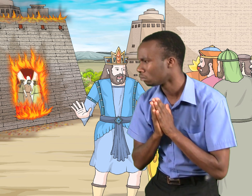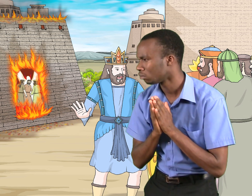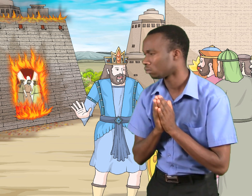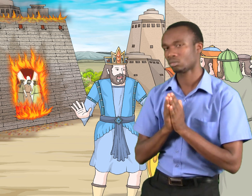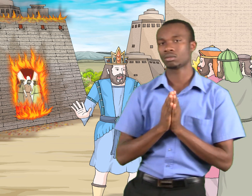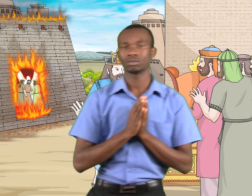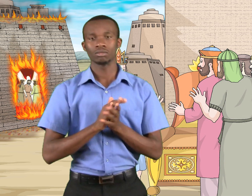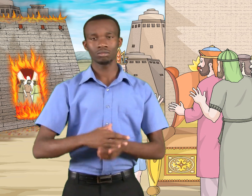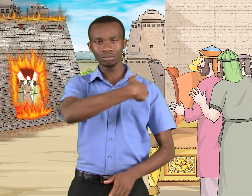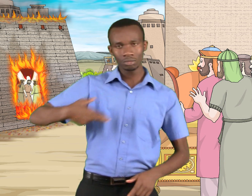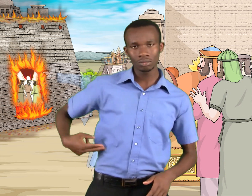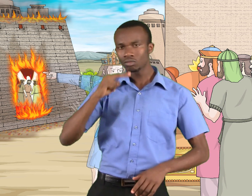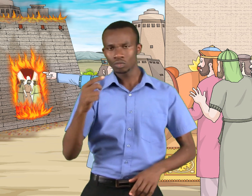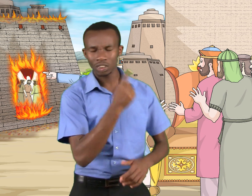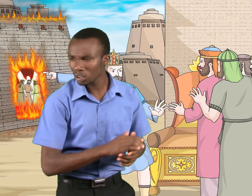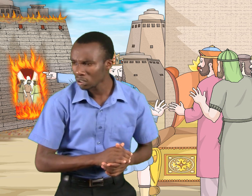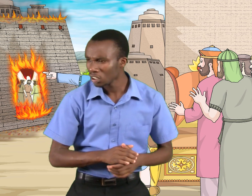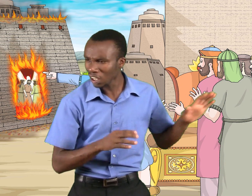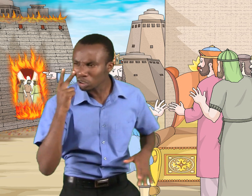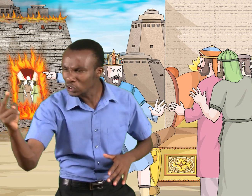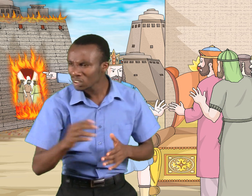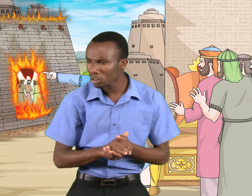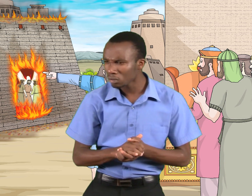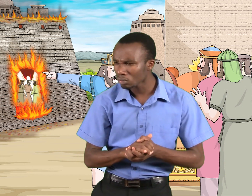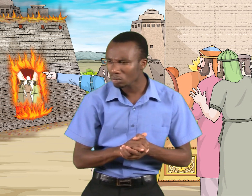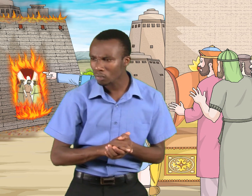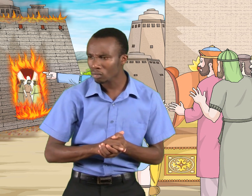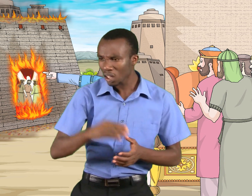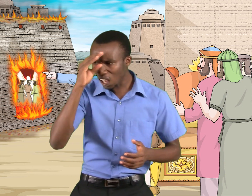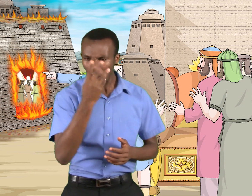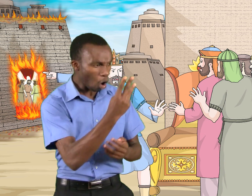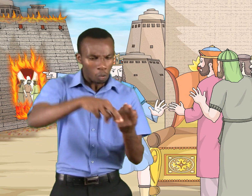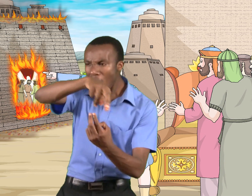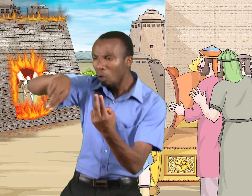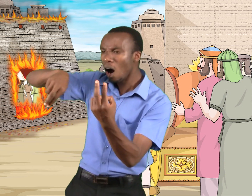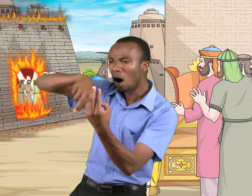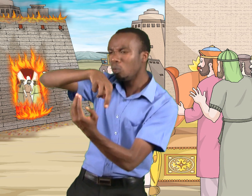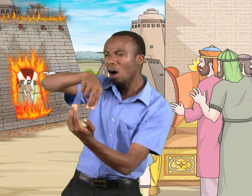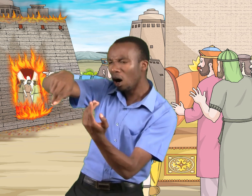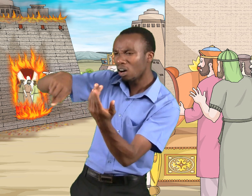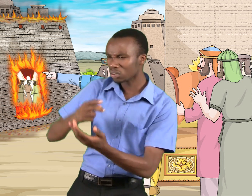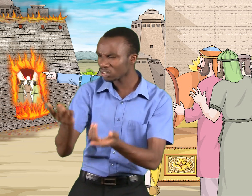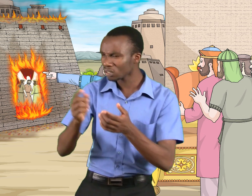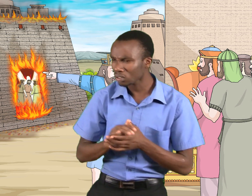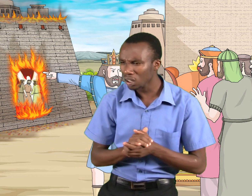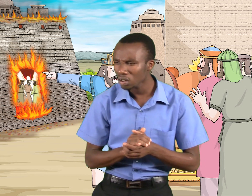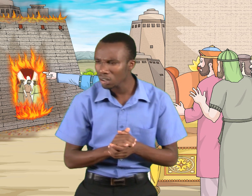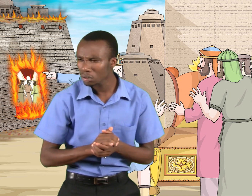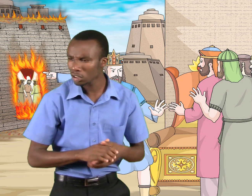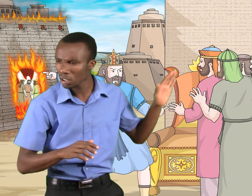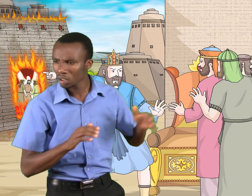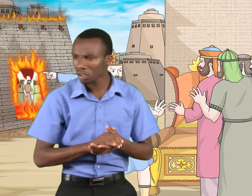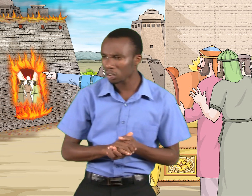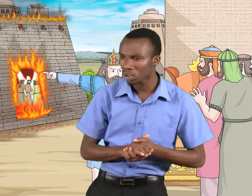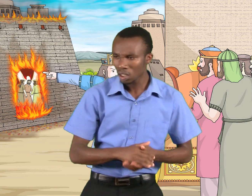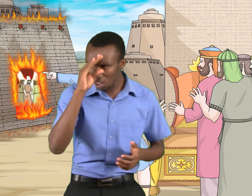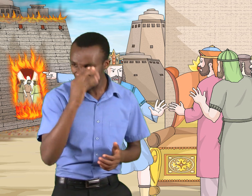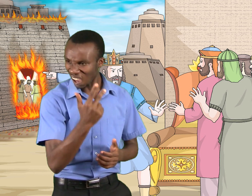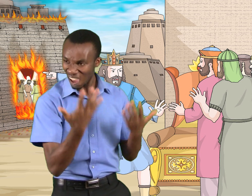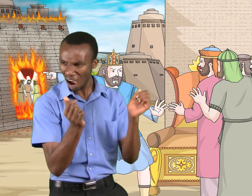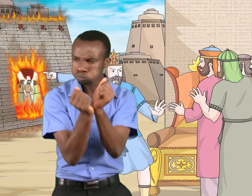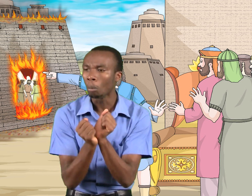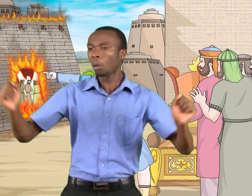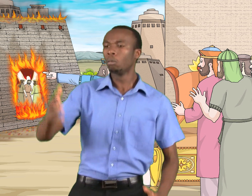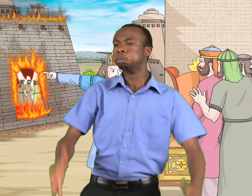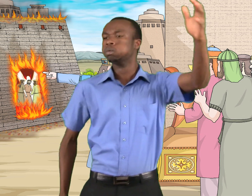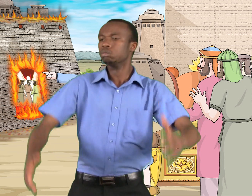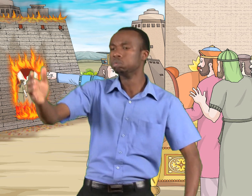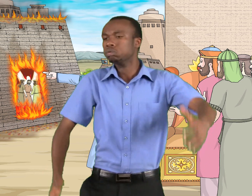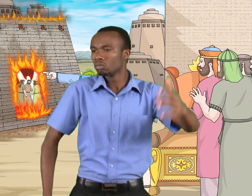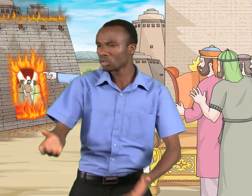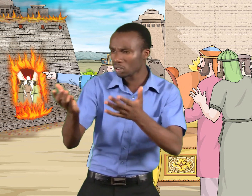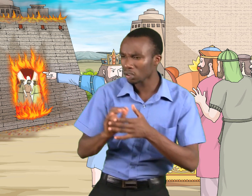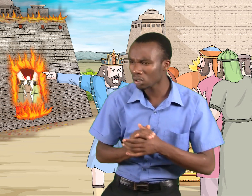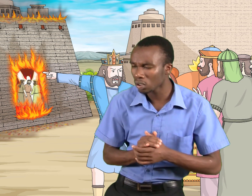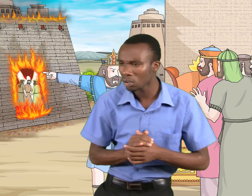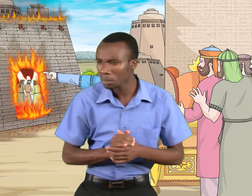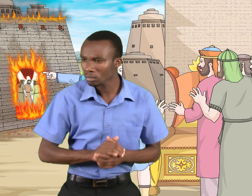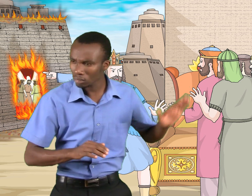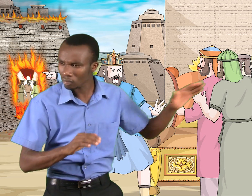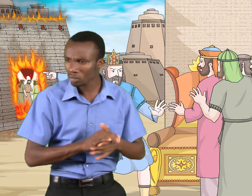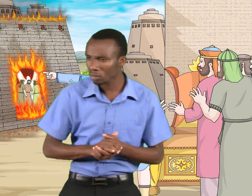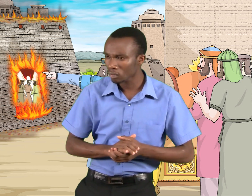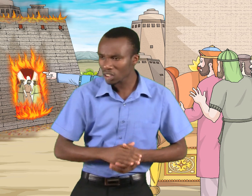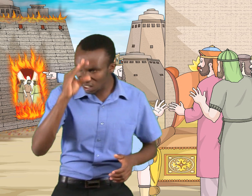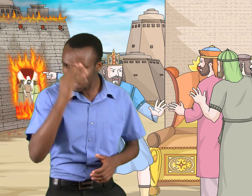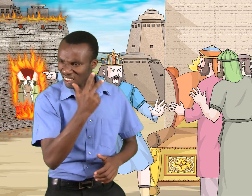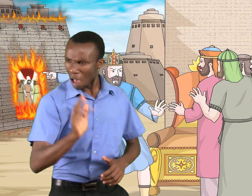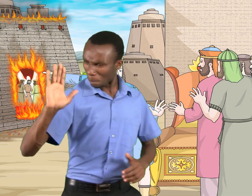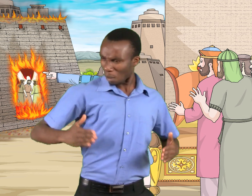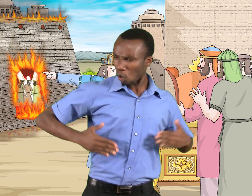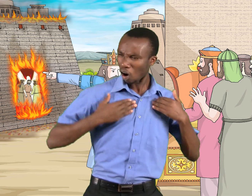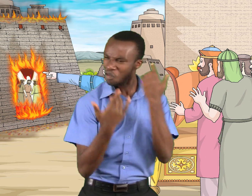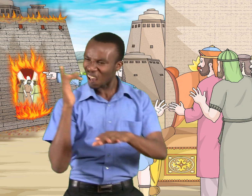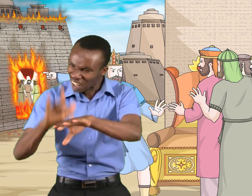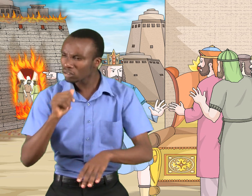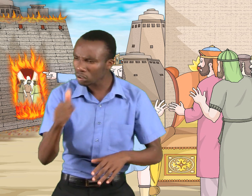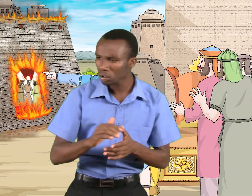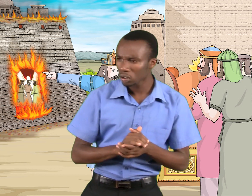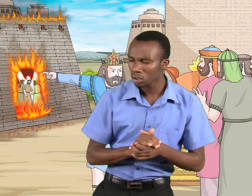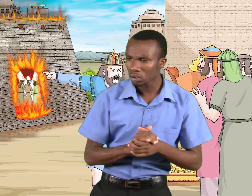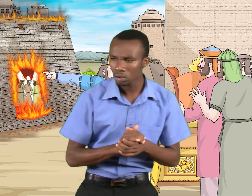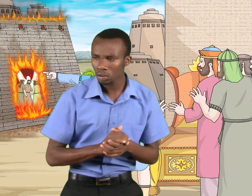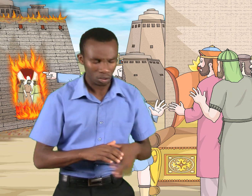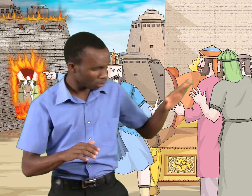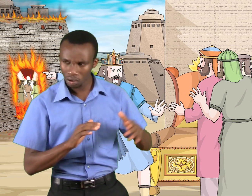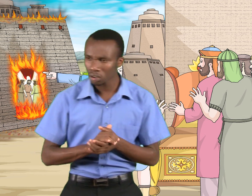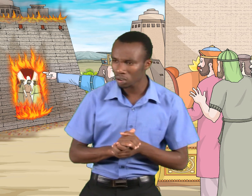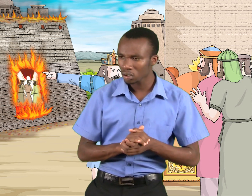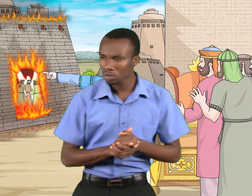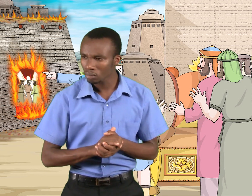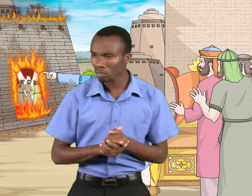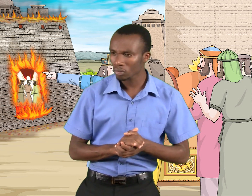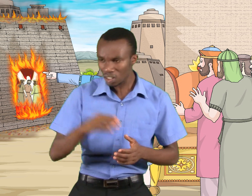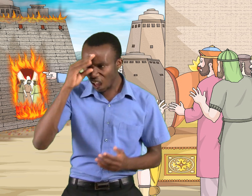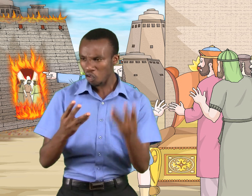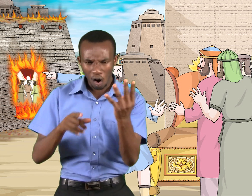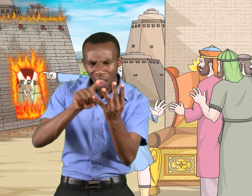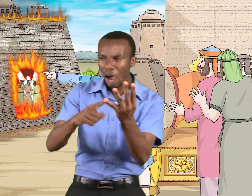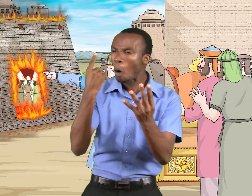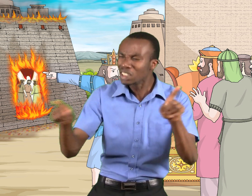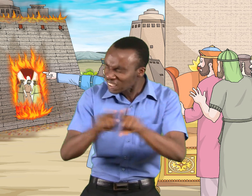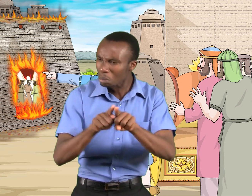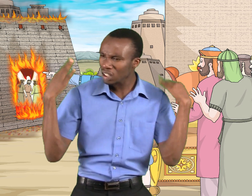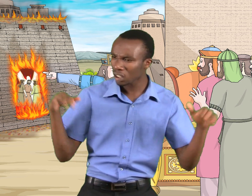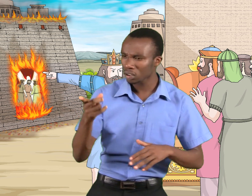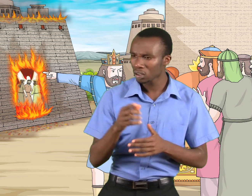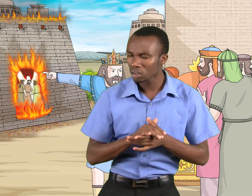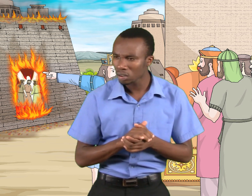Suddenly King Nebuchadnezzar jumped up in amazement and asked his advisers, “Did we not throw three men, firmly bound, into the fire?”